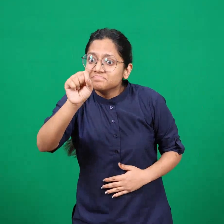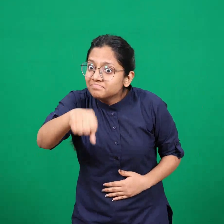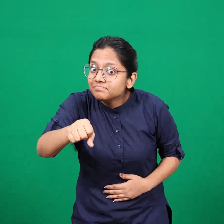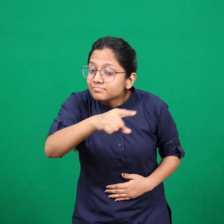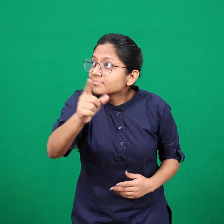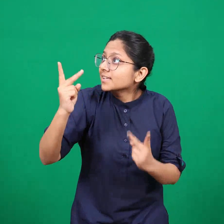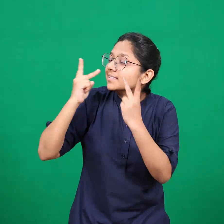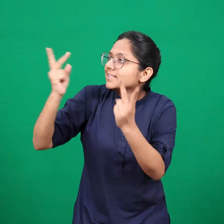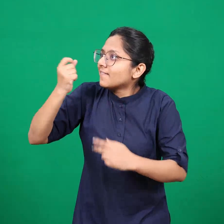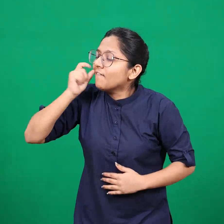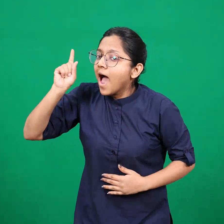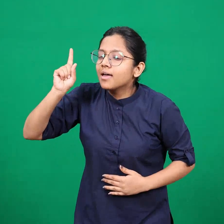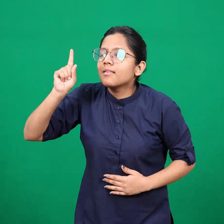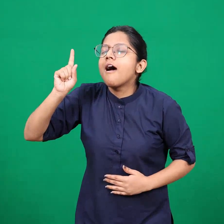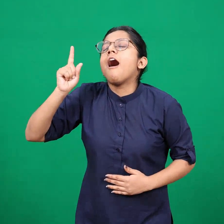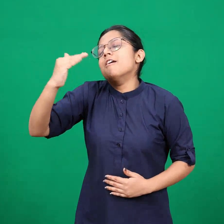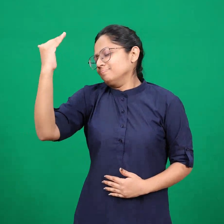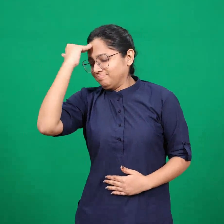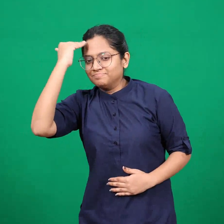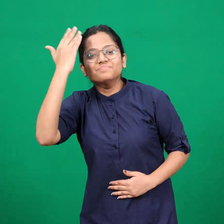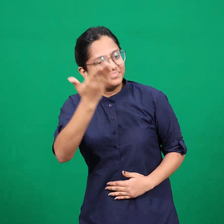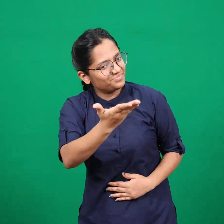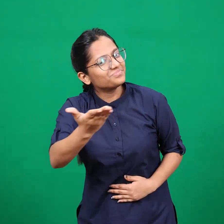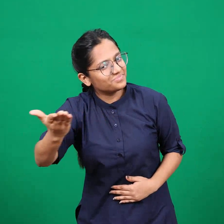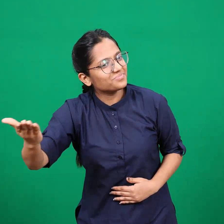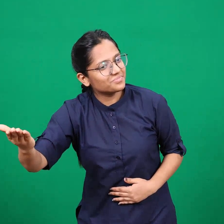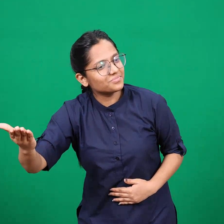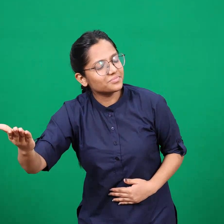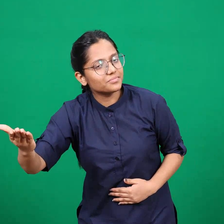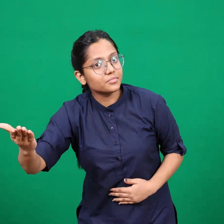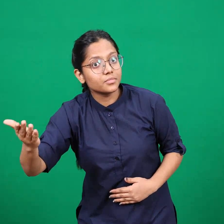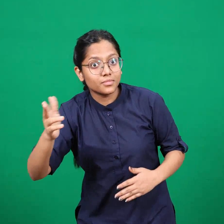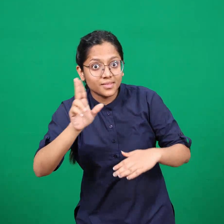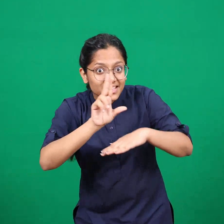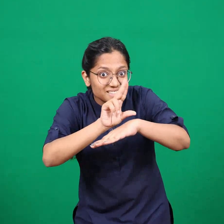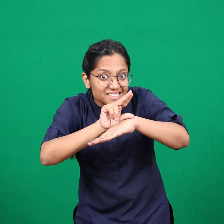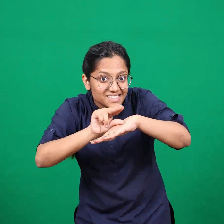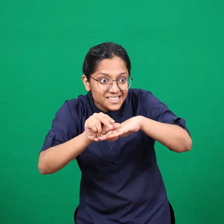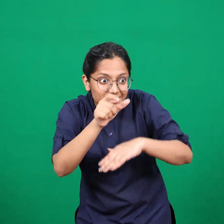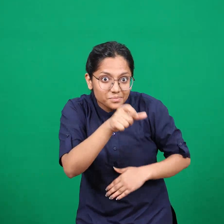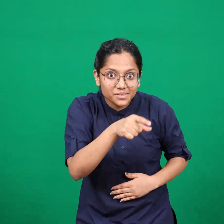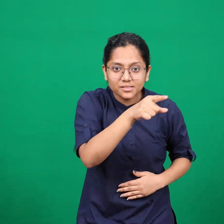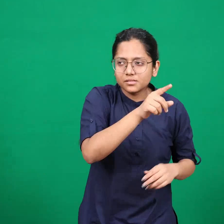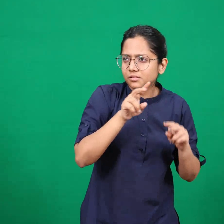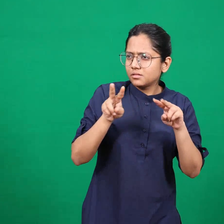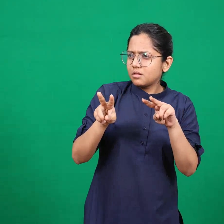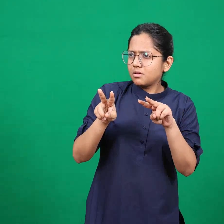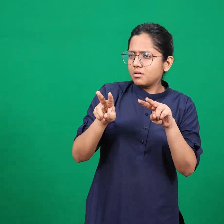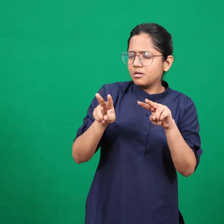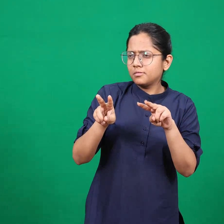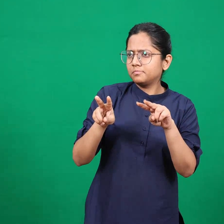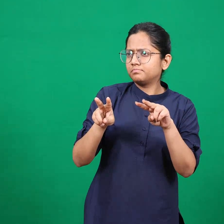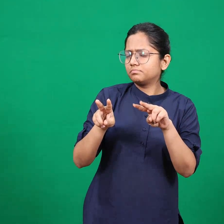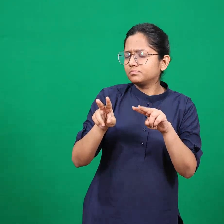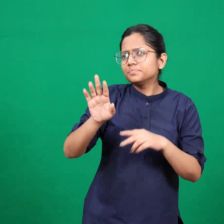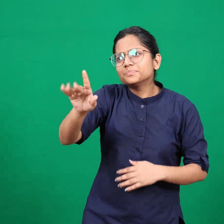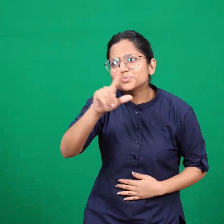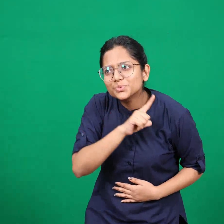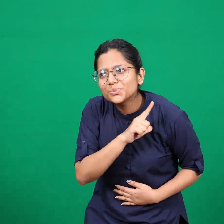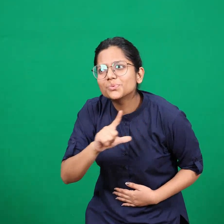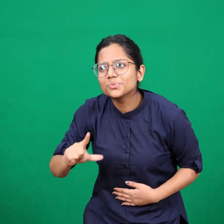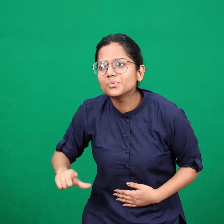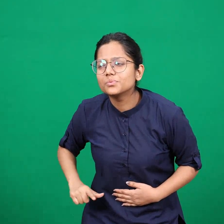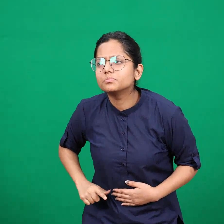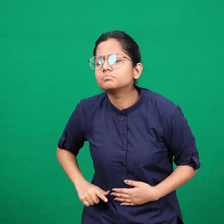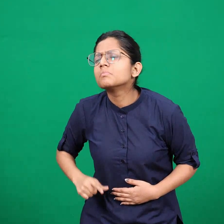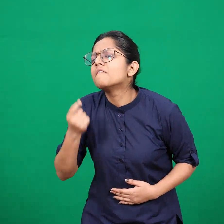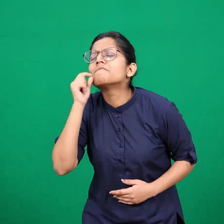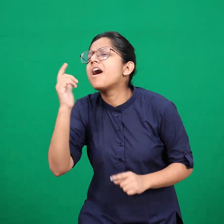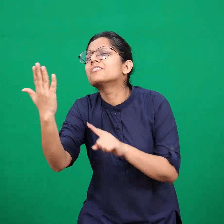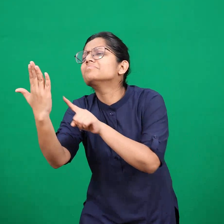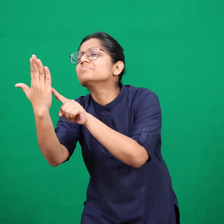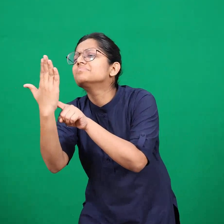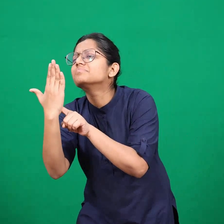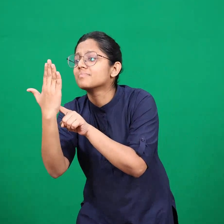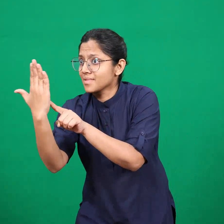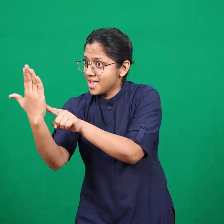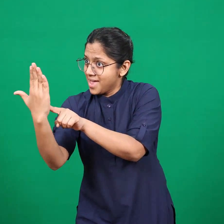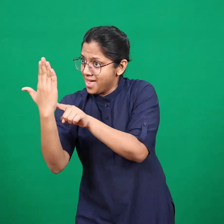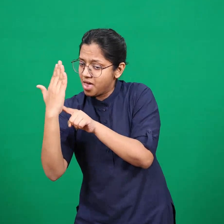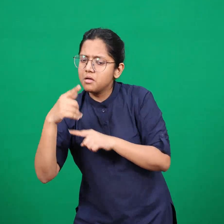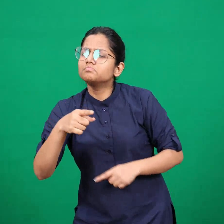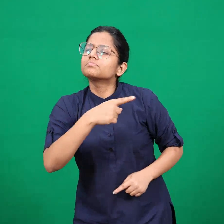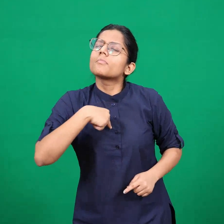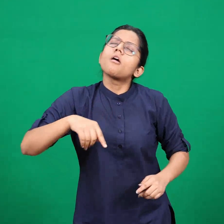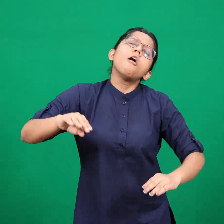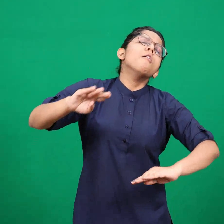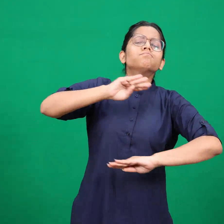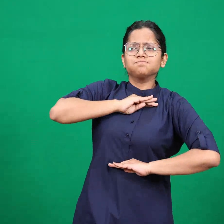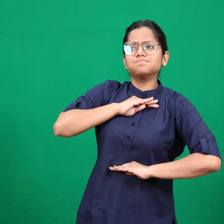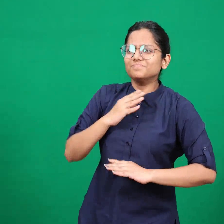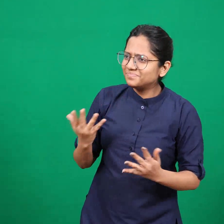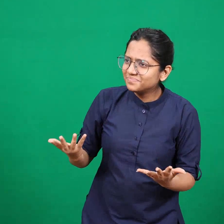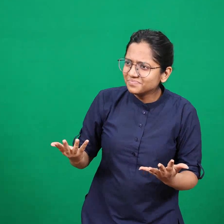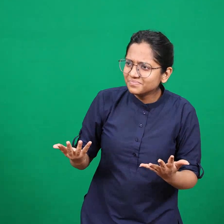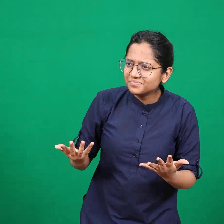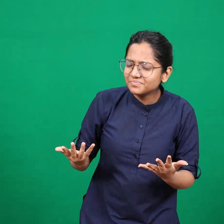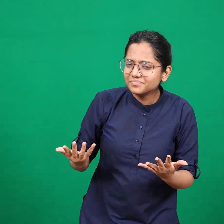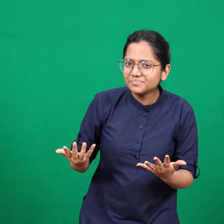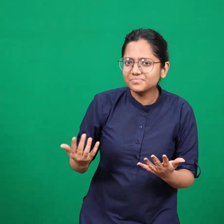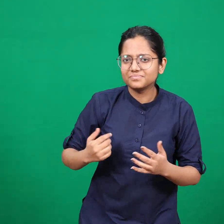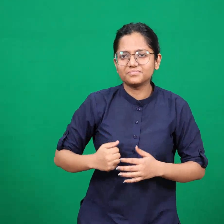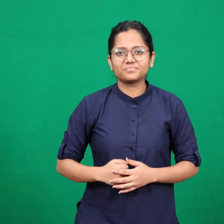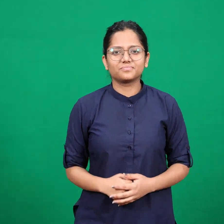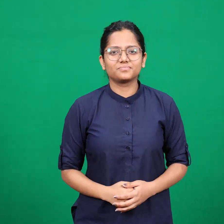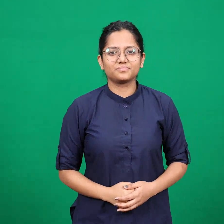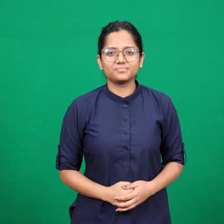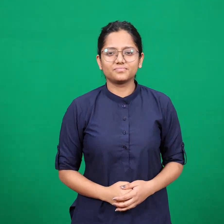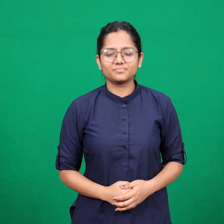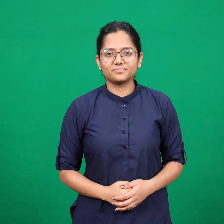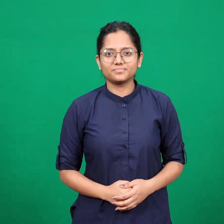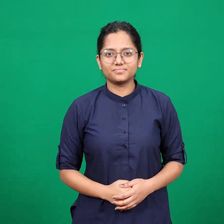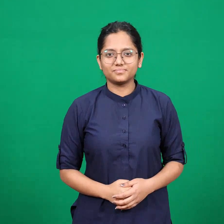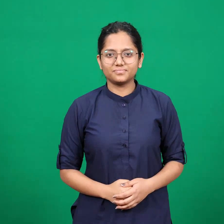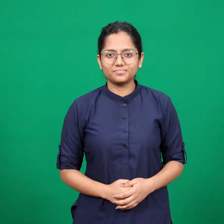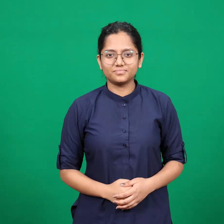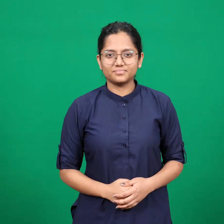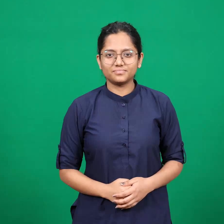Philip said to Him, "Lord, show us the Father, and that will be enough for us."